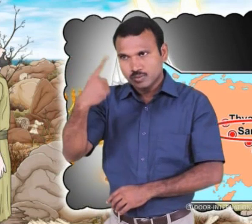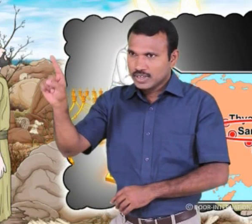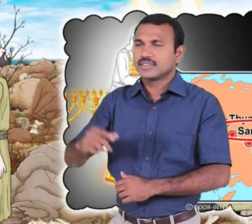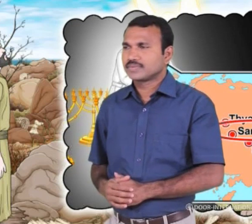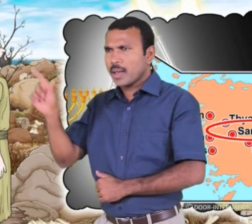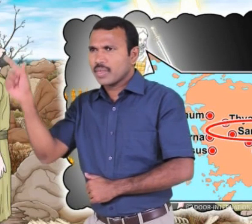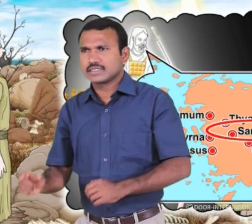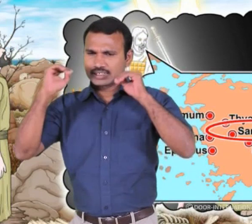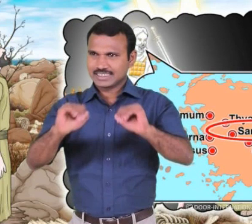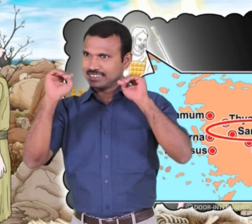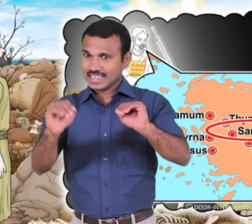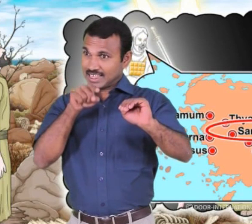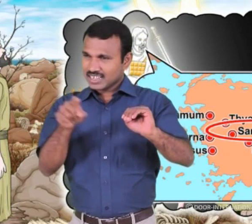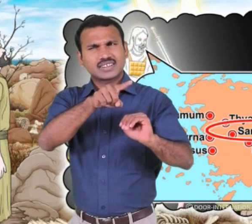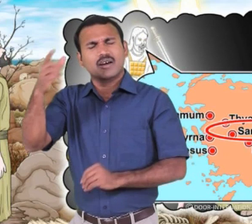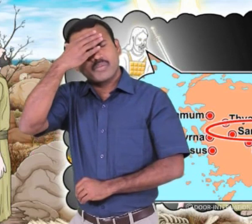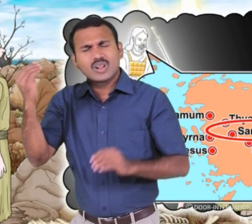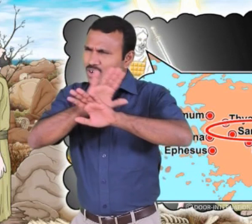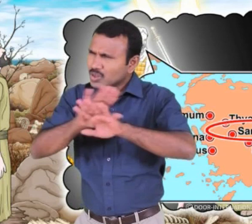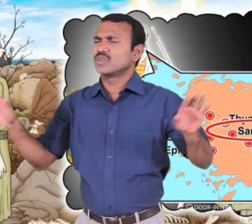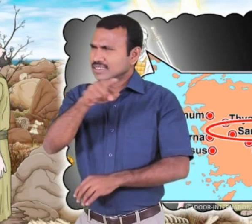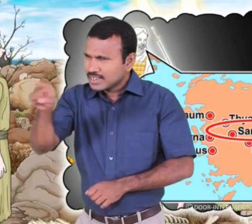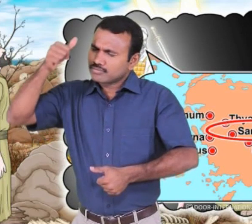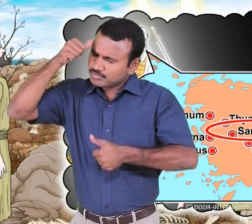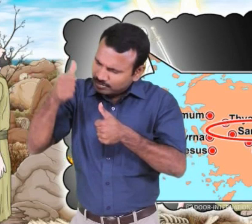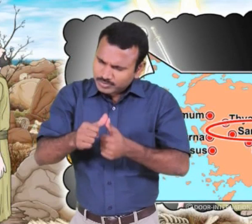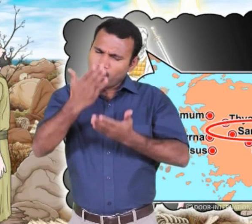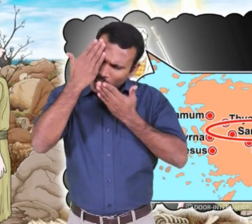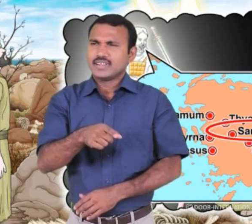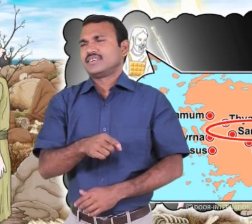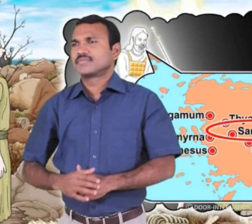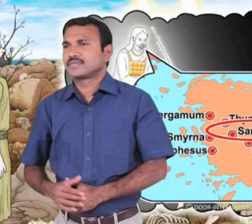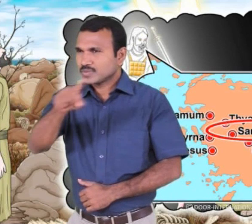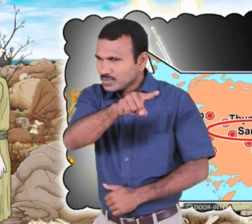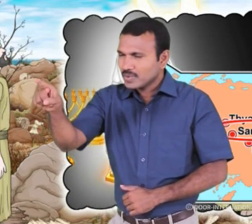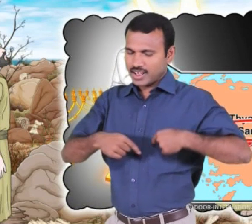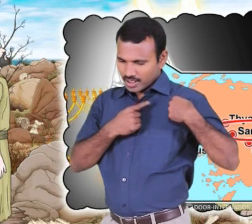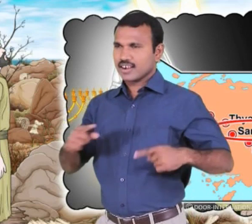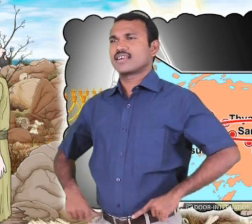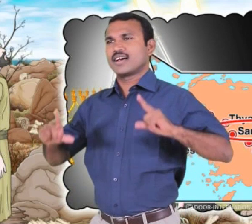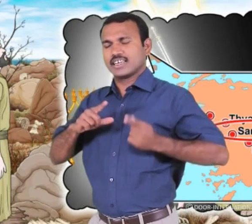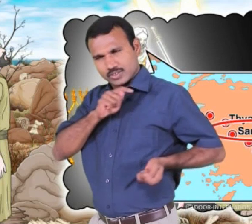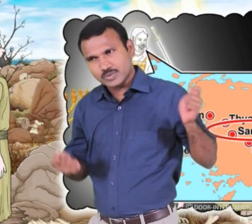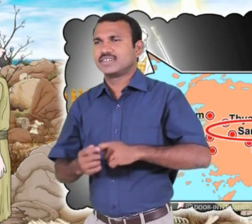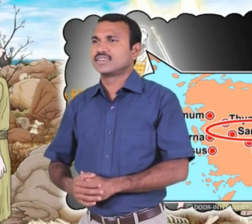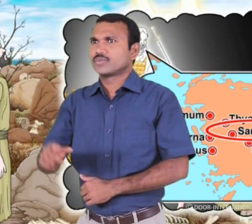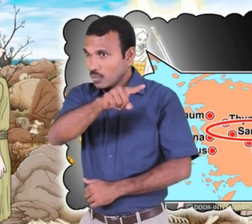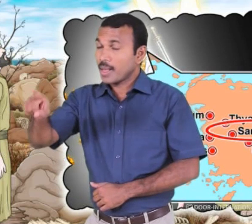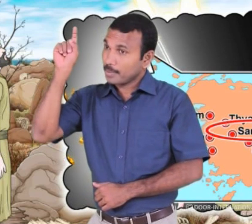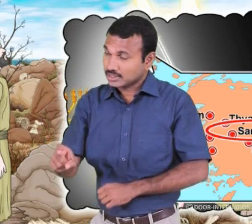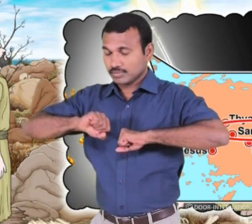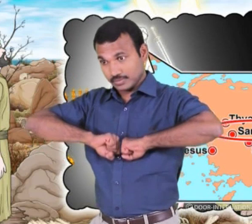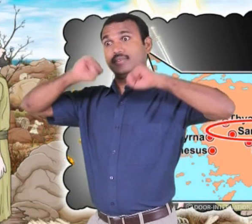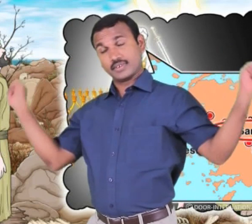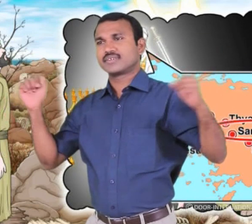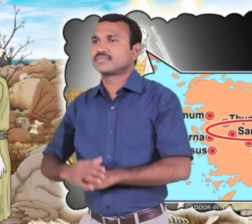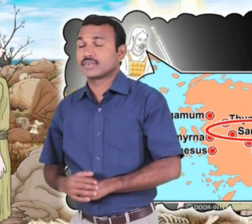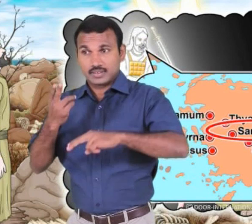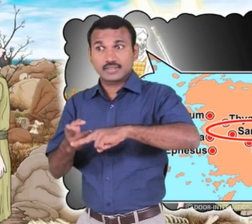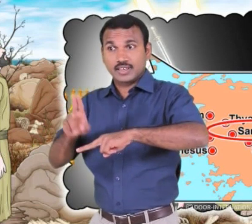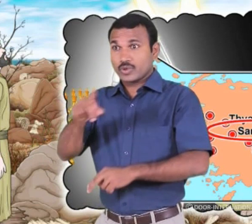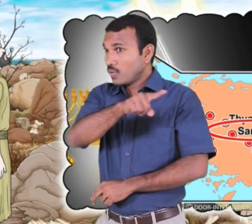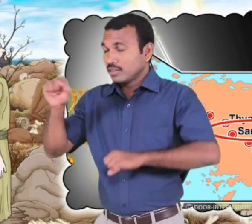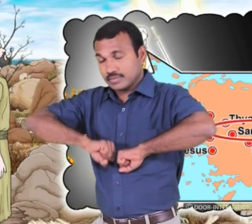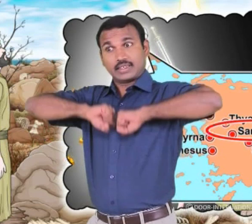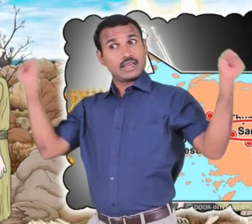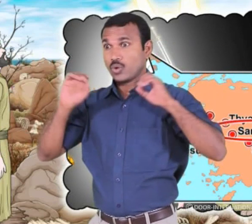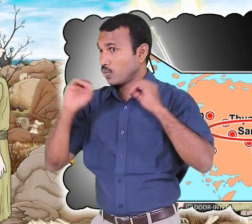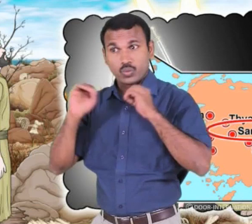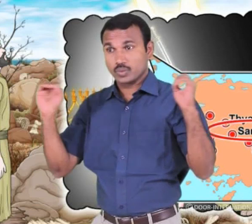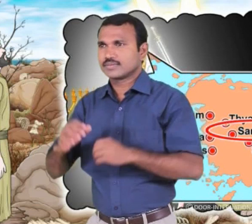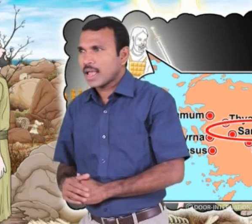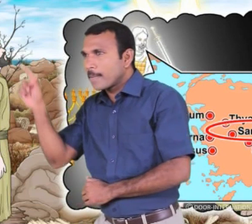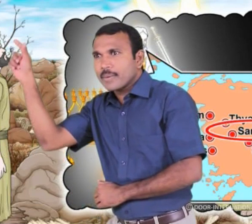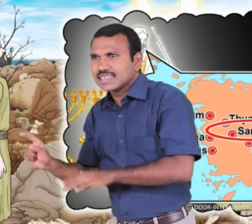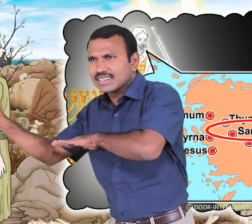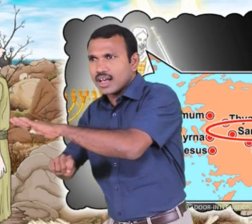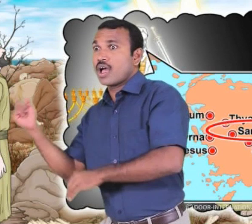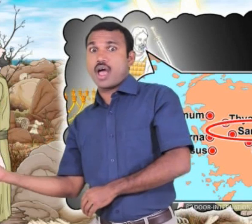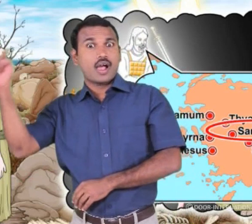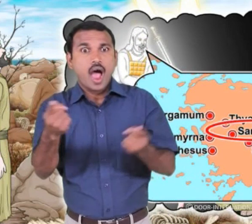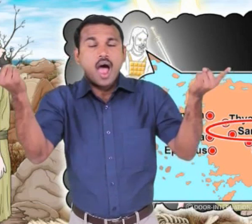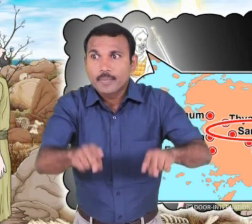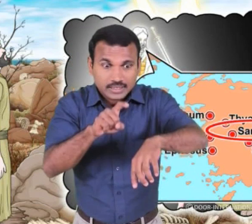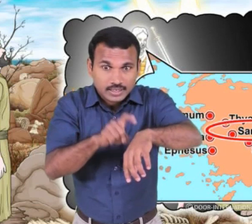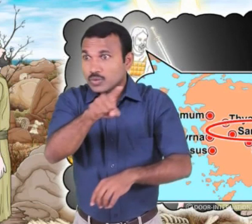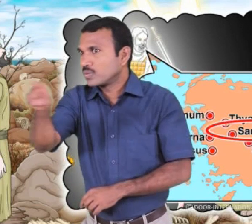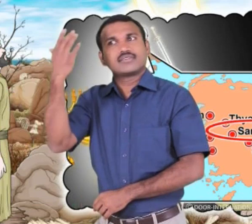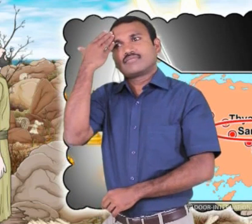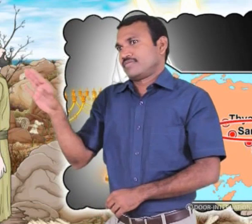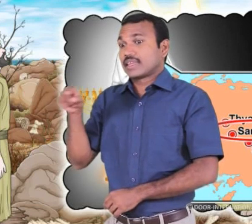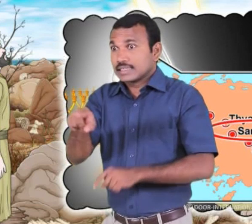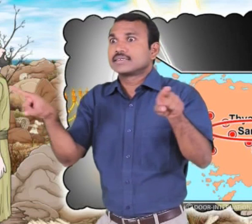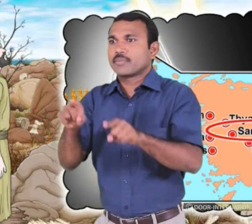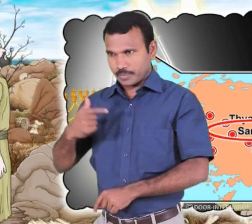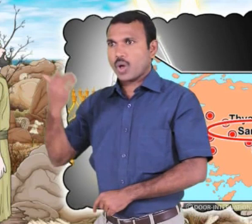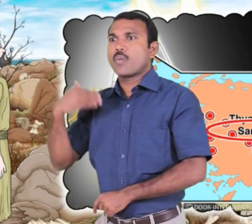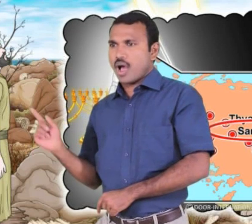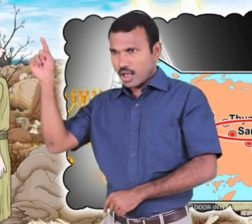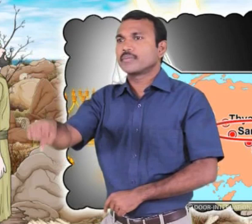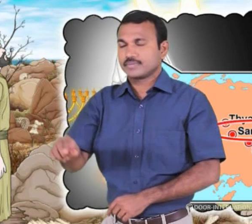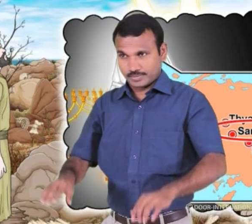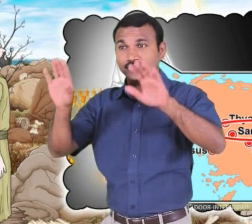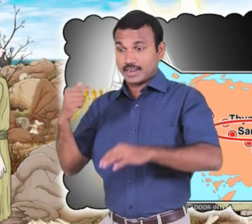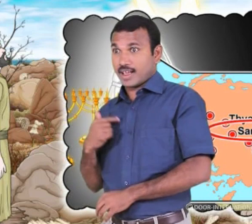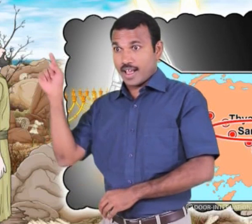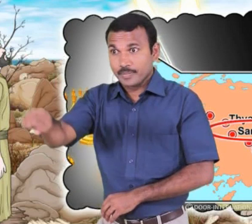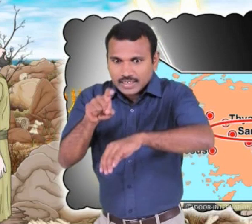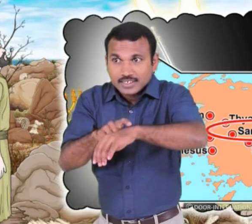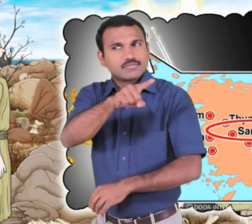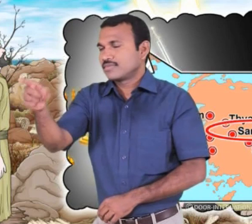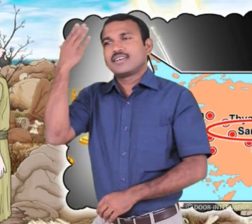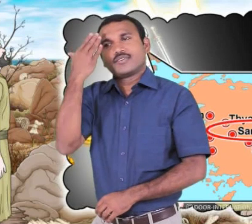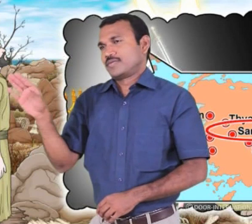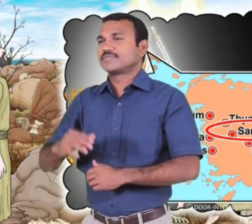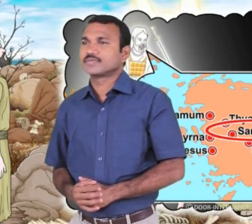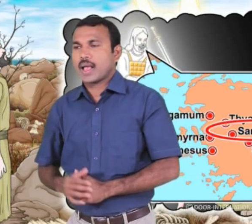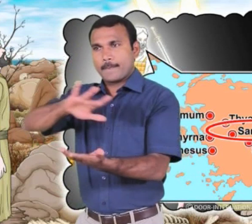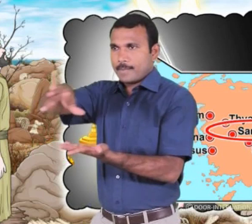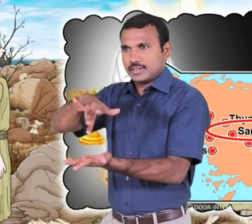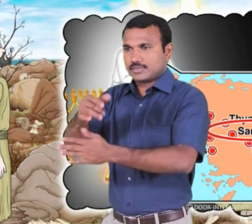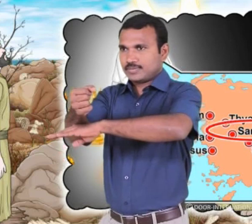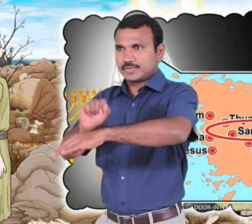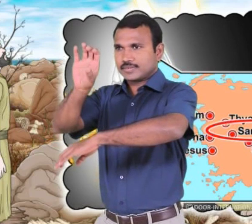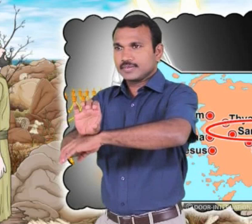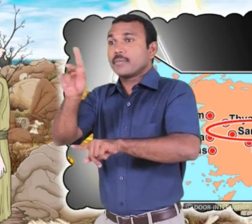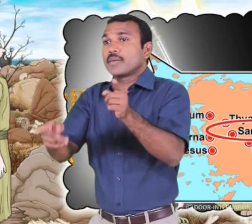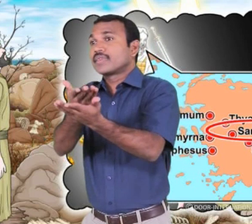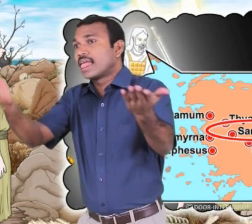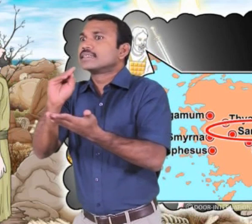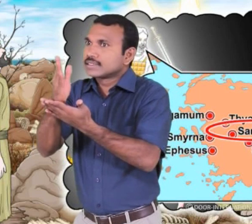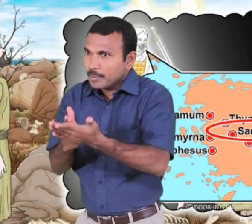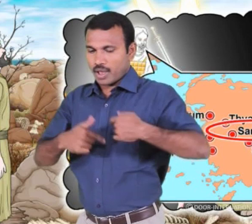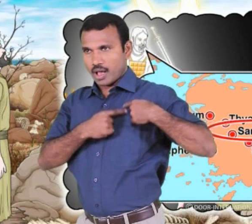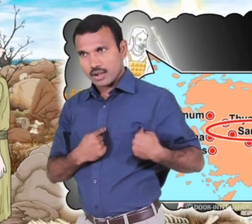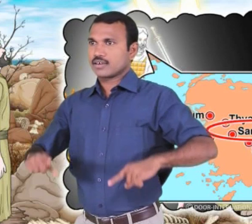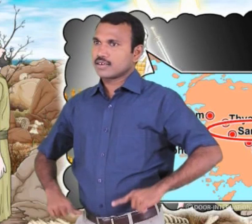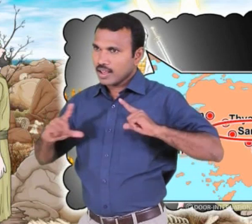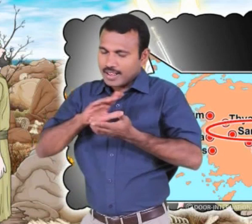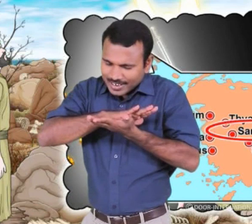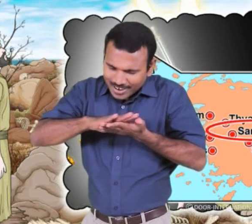If you do not wake up, I will come like a thief, and you will not know the hour when I will come upon you.